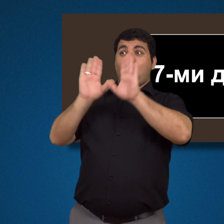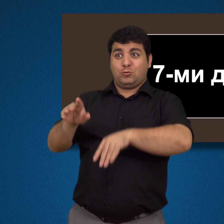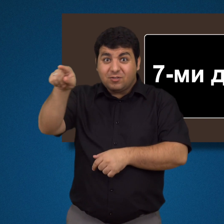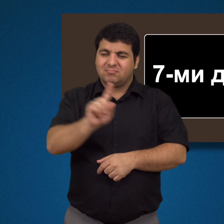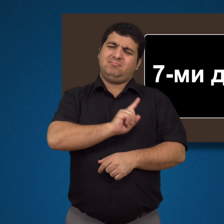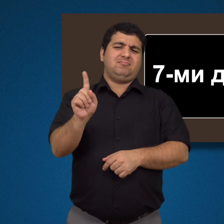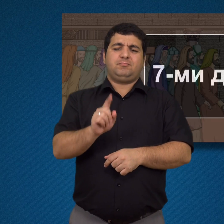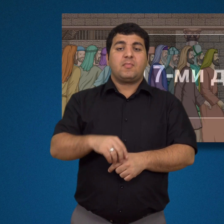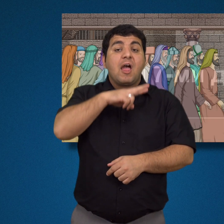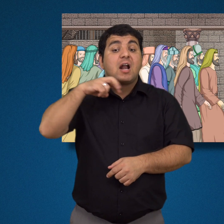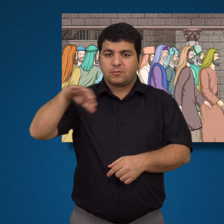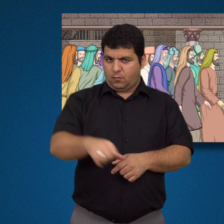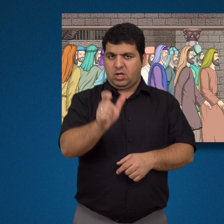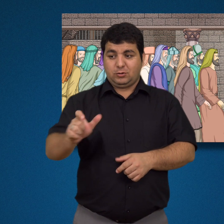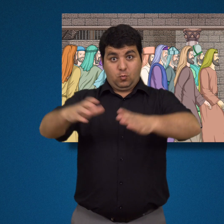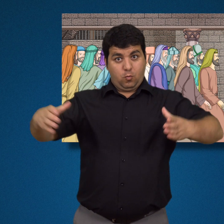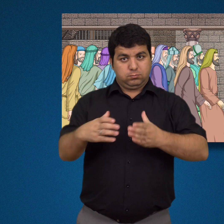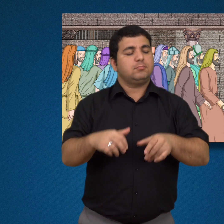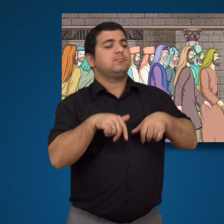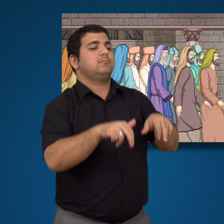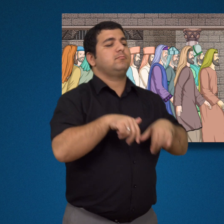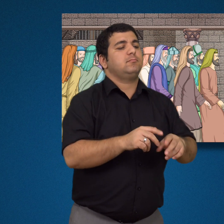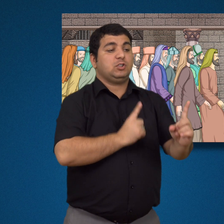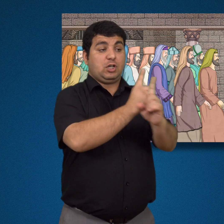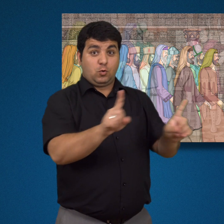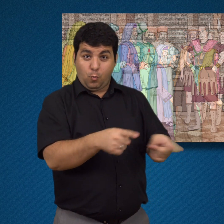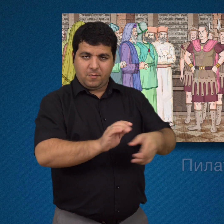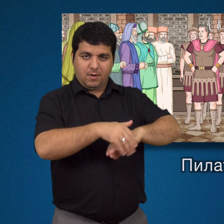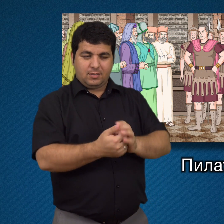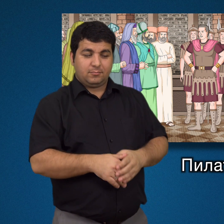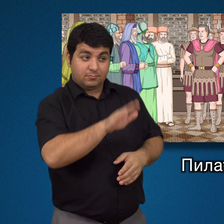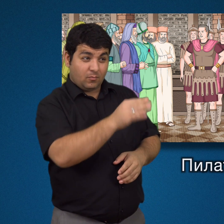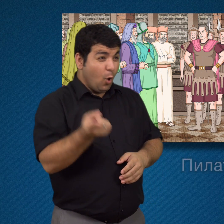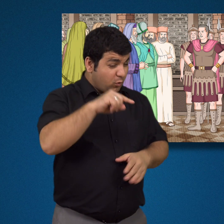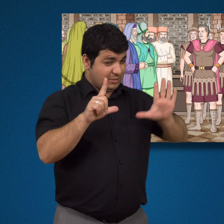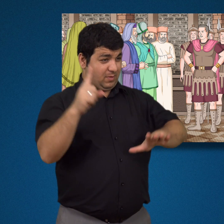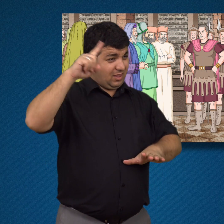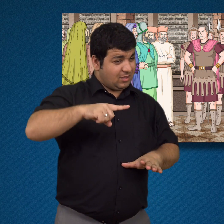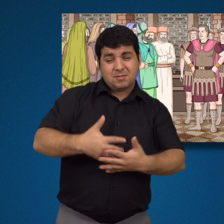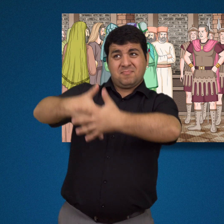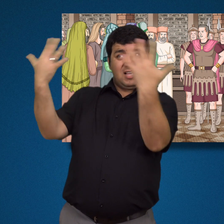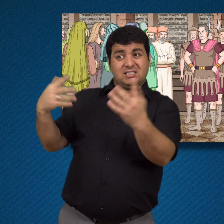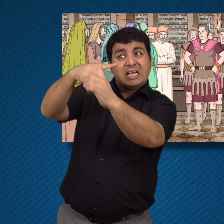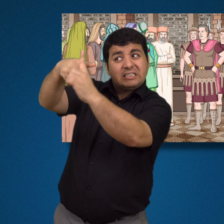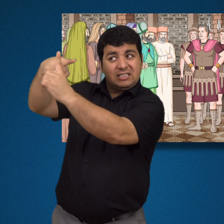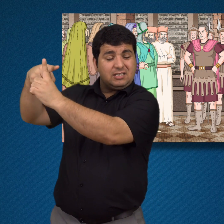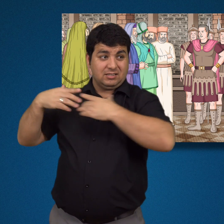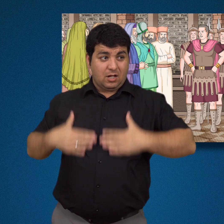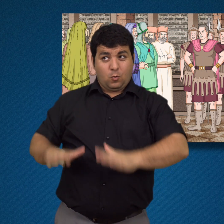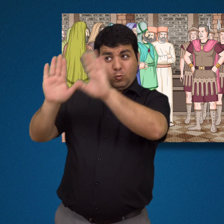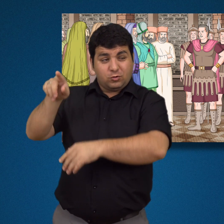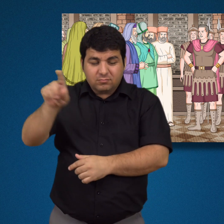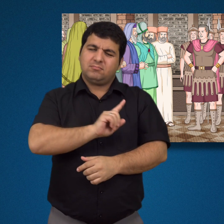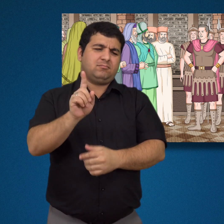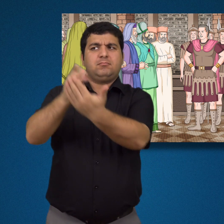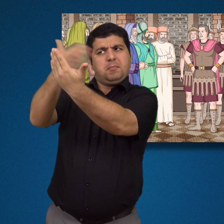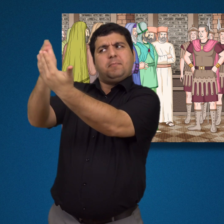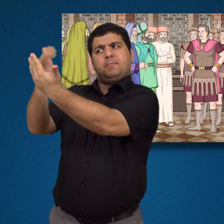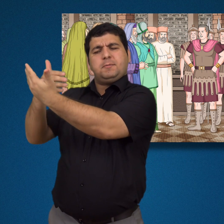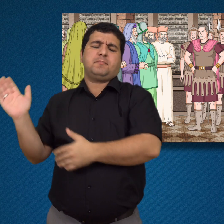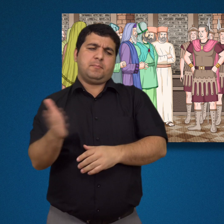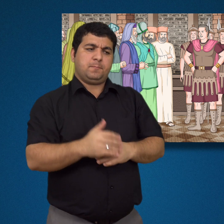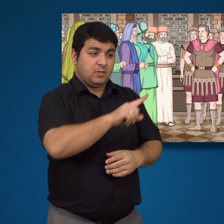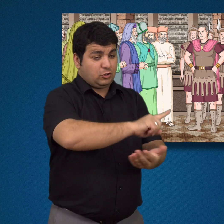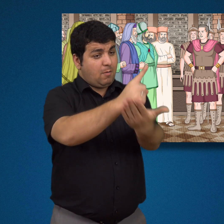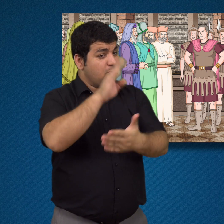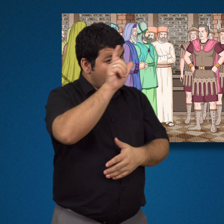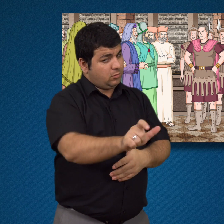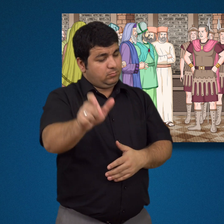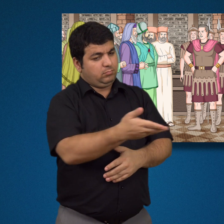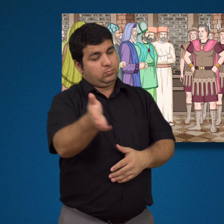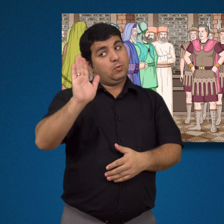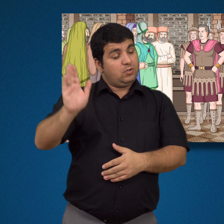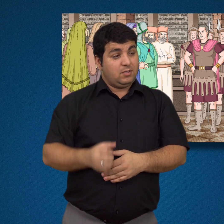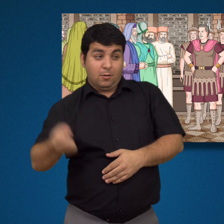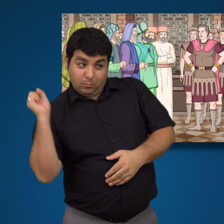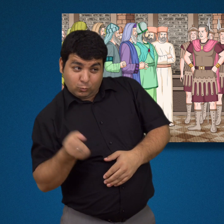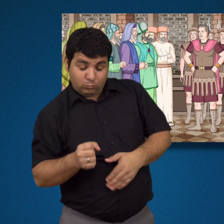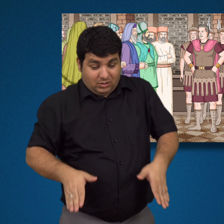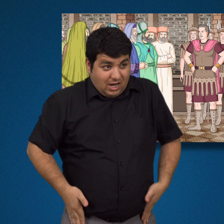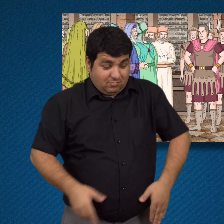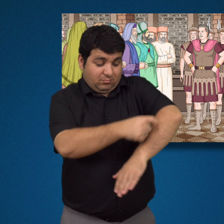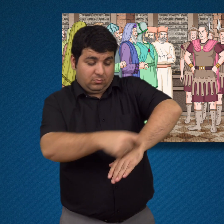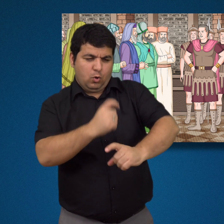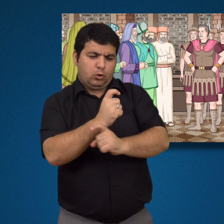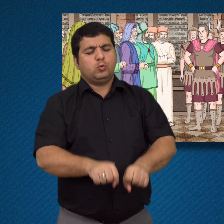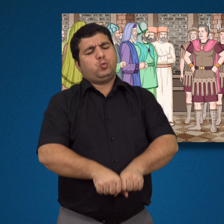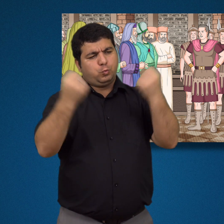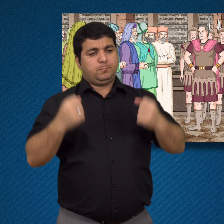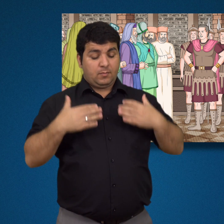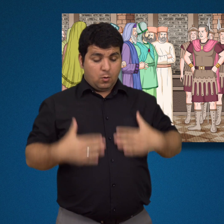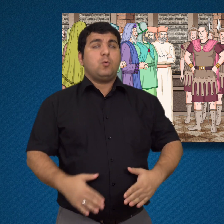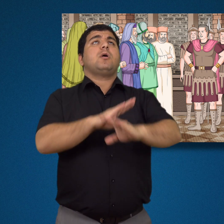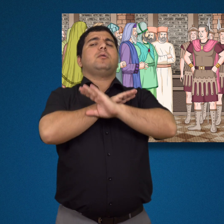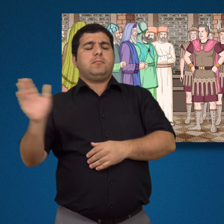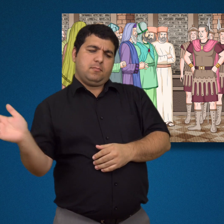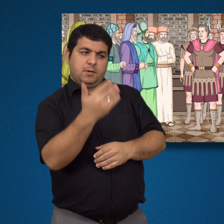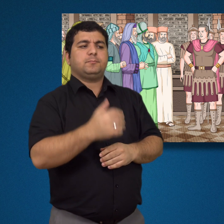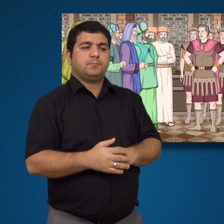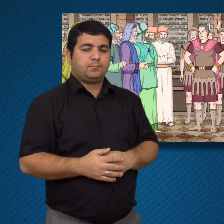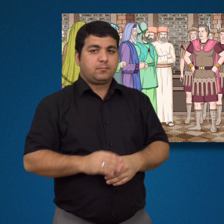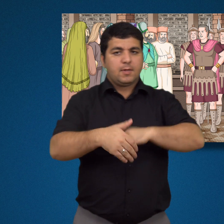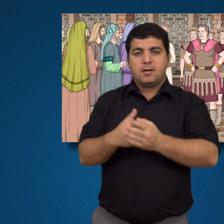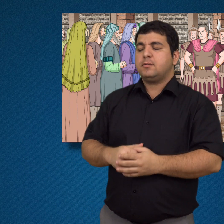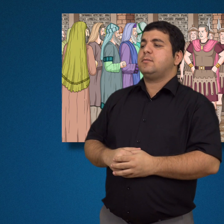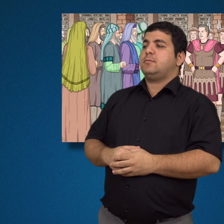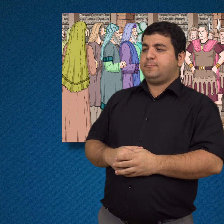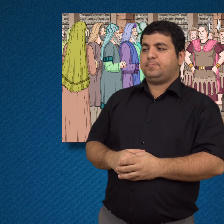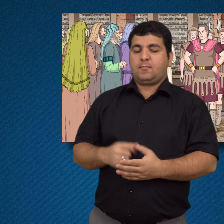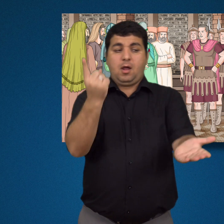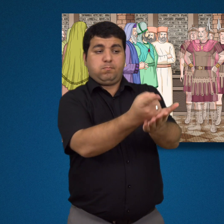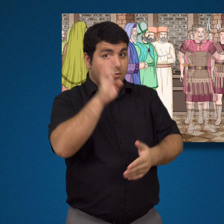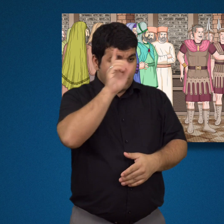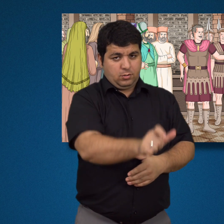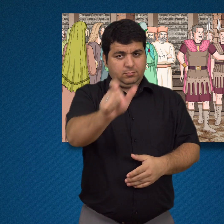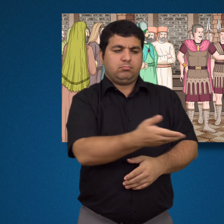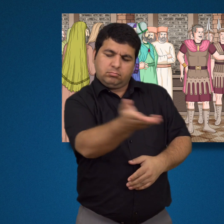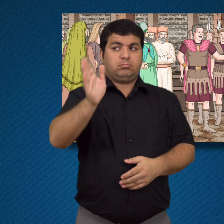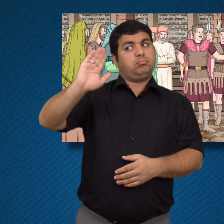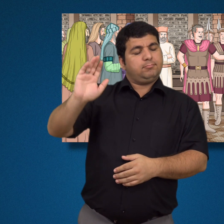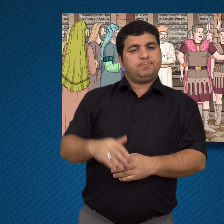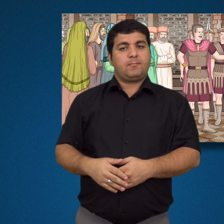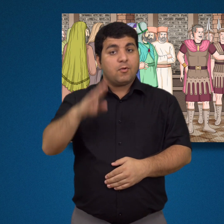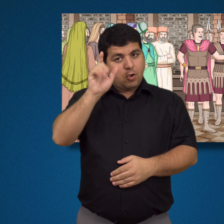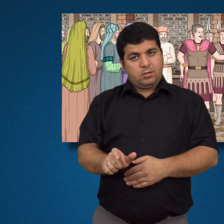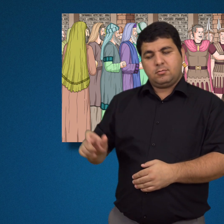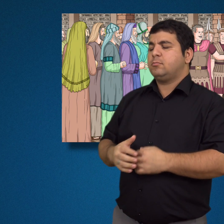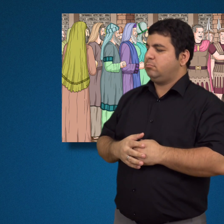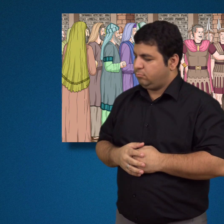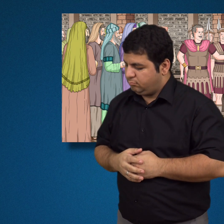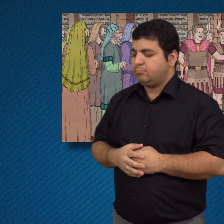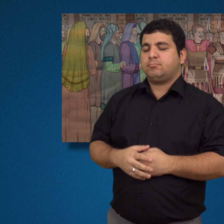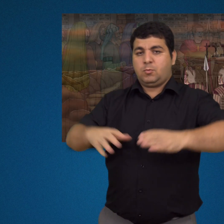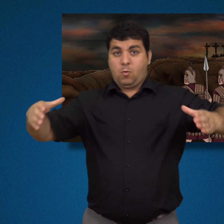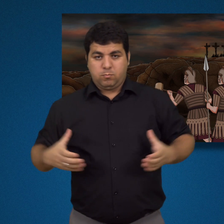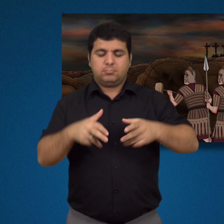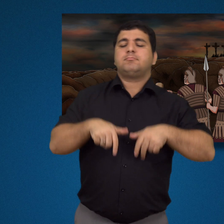In order that the bodies would not remain on the cross during the Sabbath, the Jews asked Pilate to have the legs broken and the bodies removed.